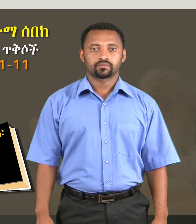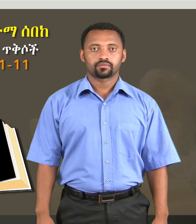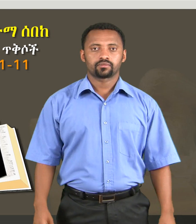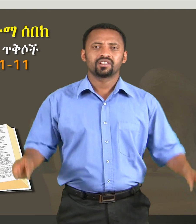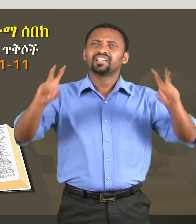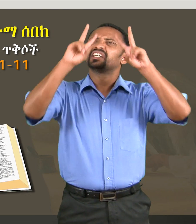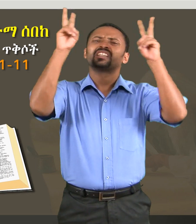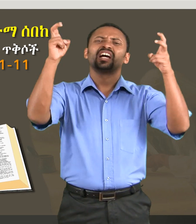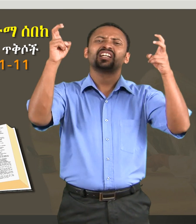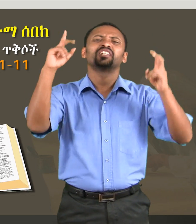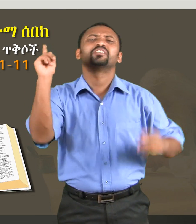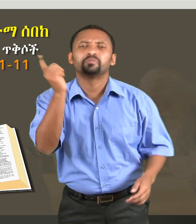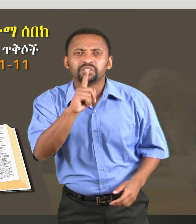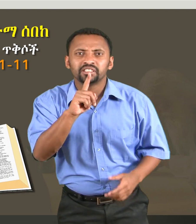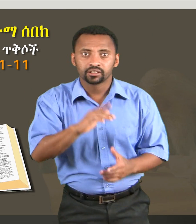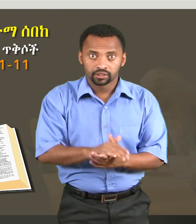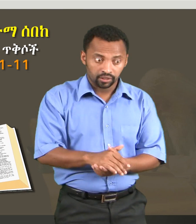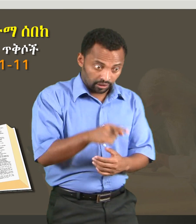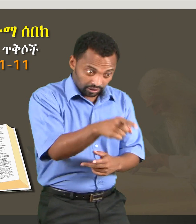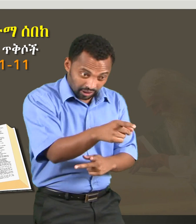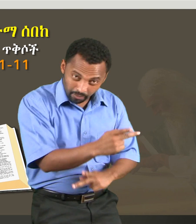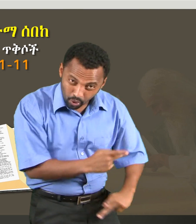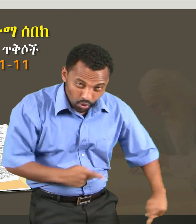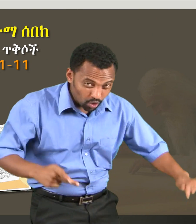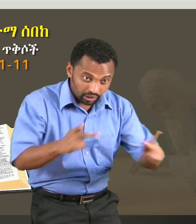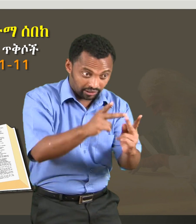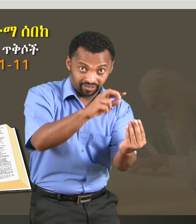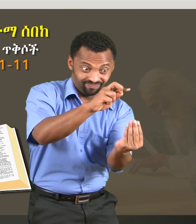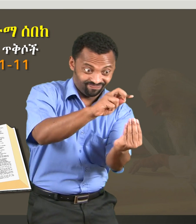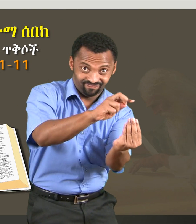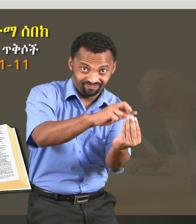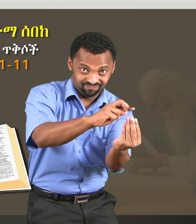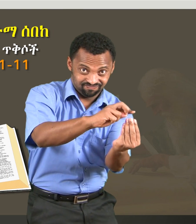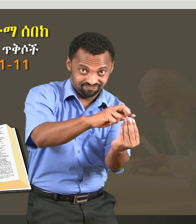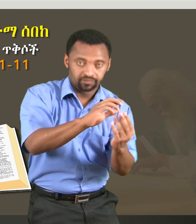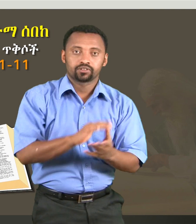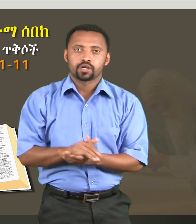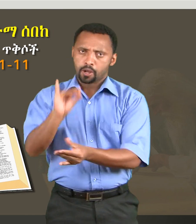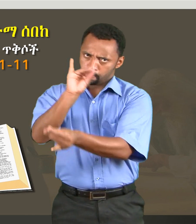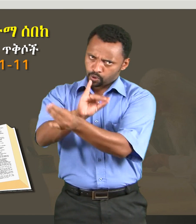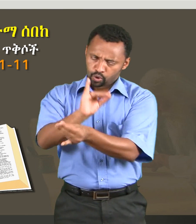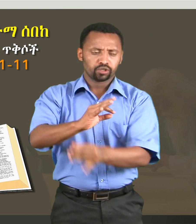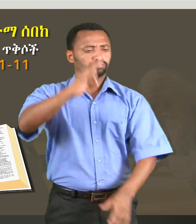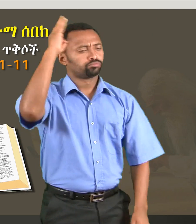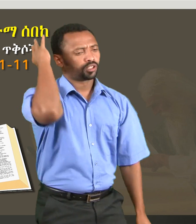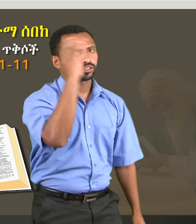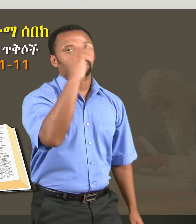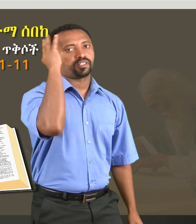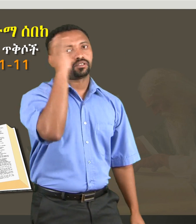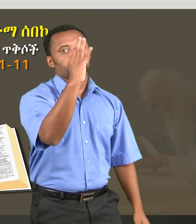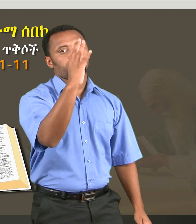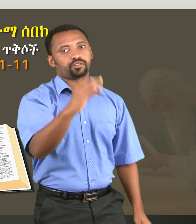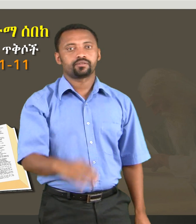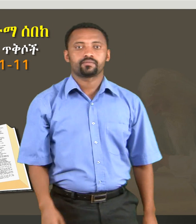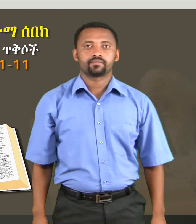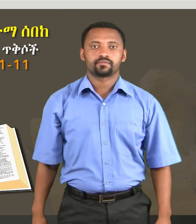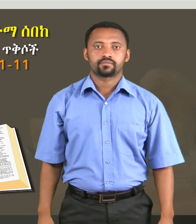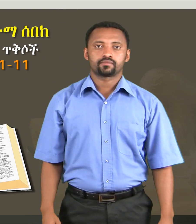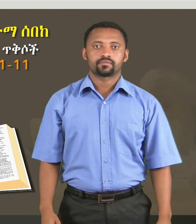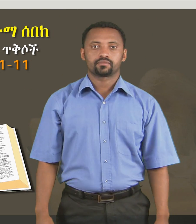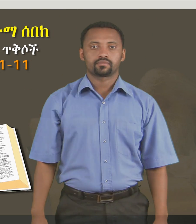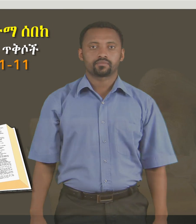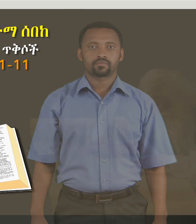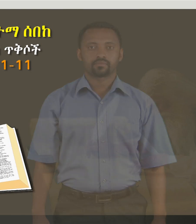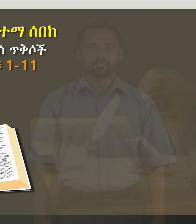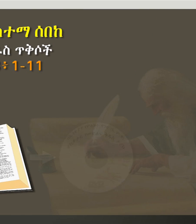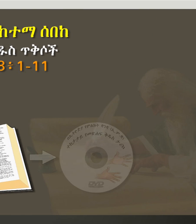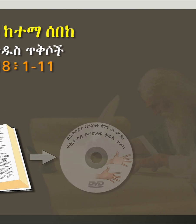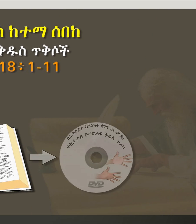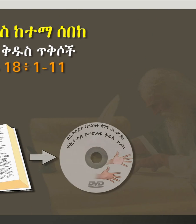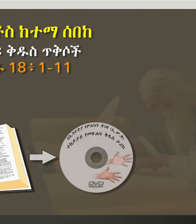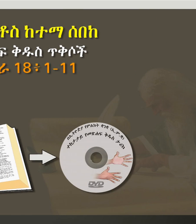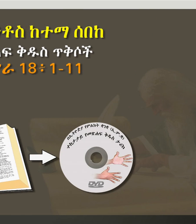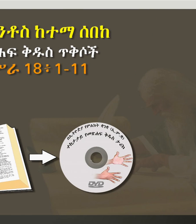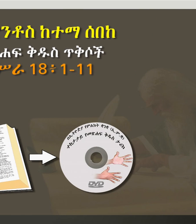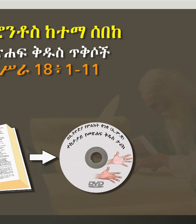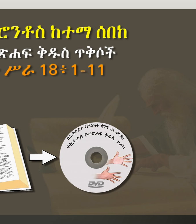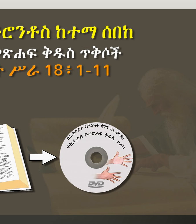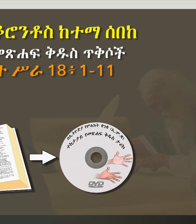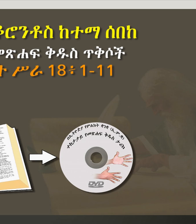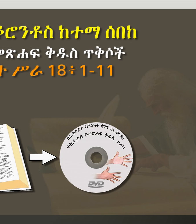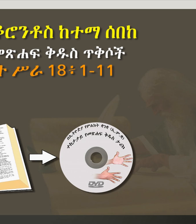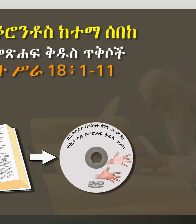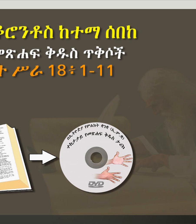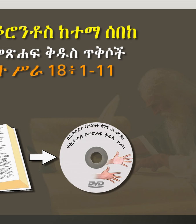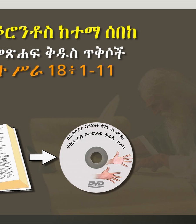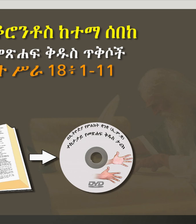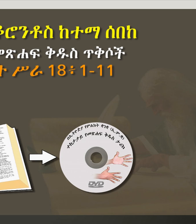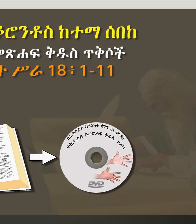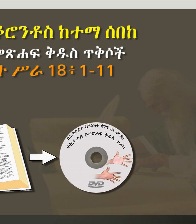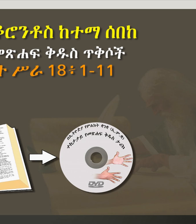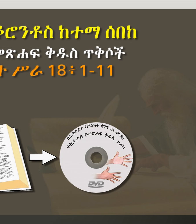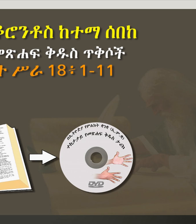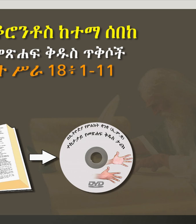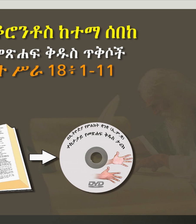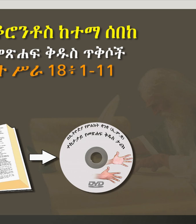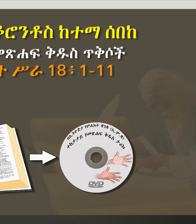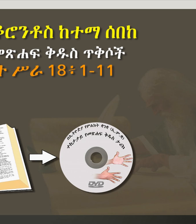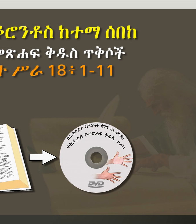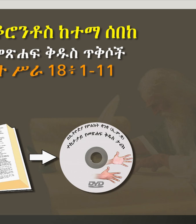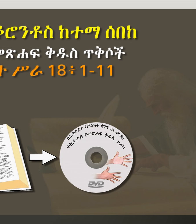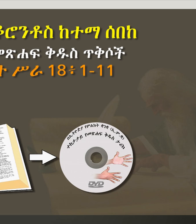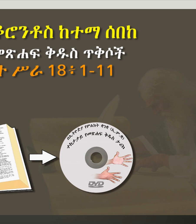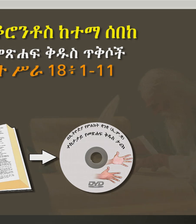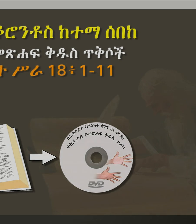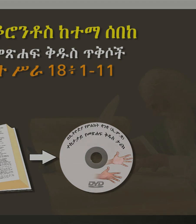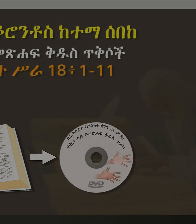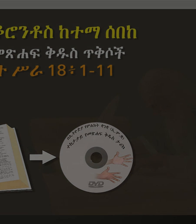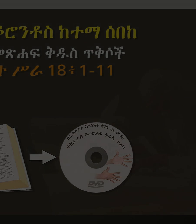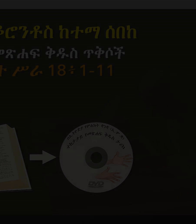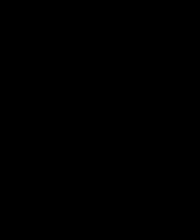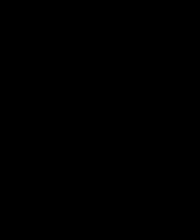Paul preaches in Corinth